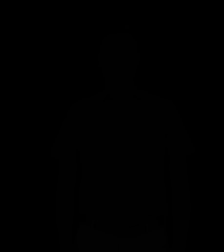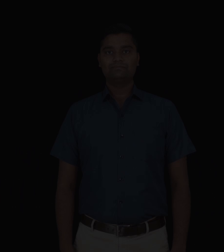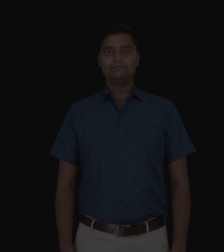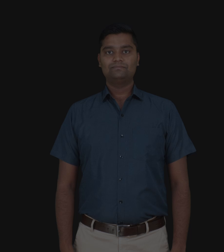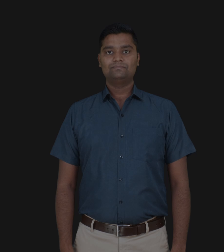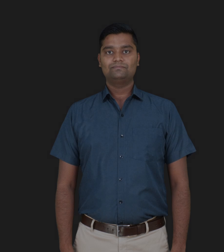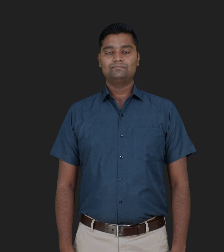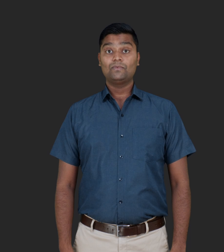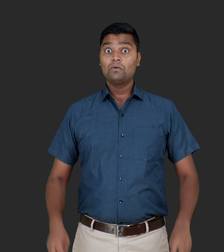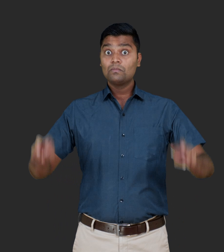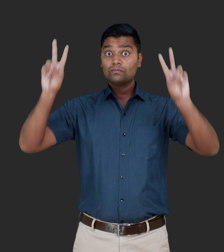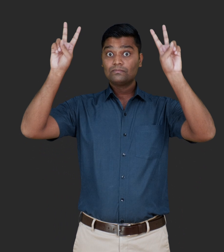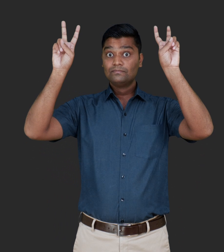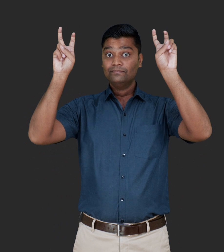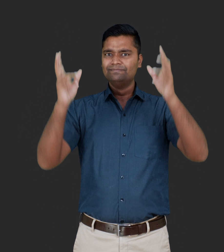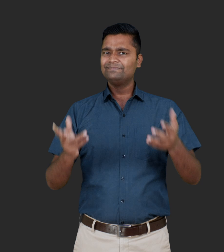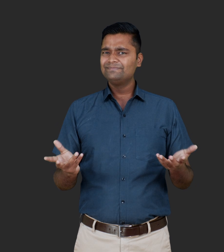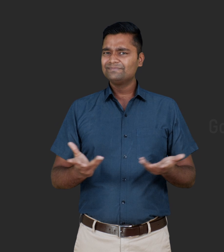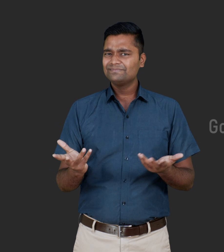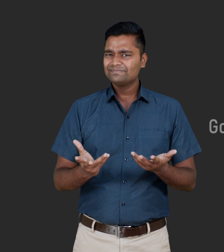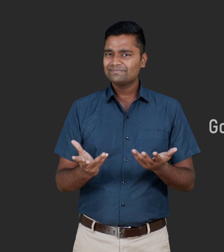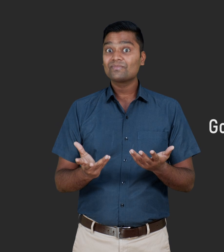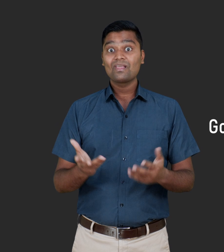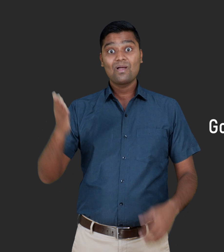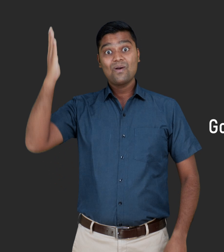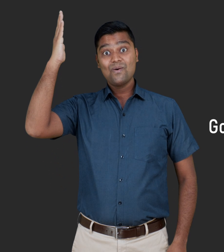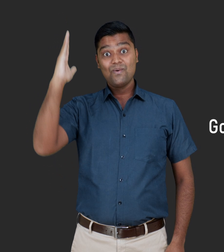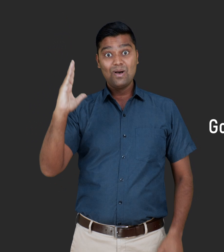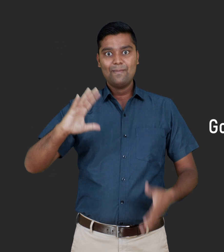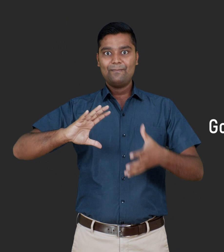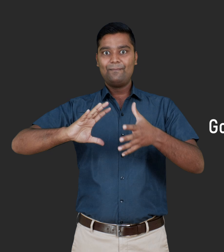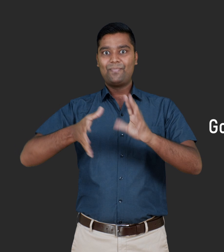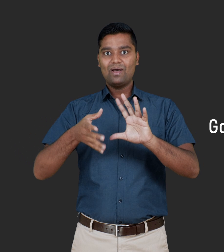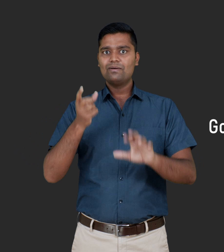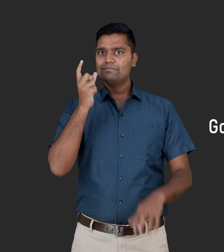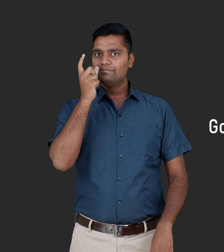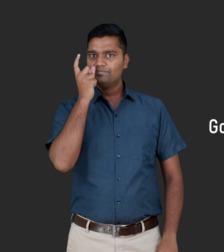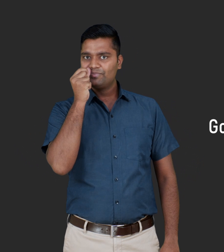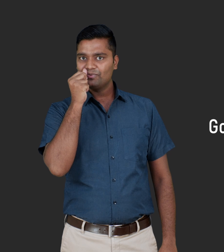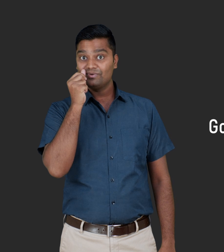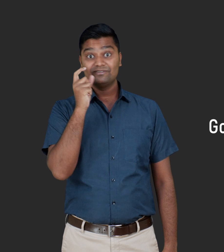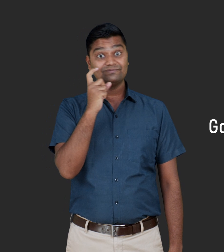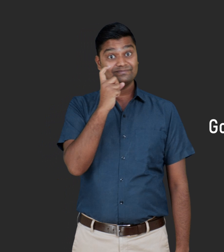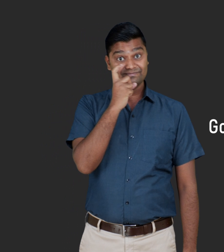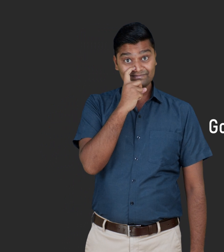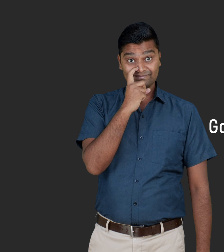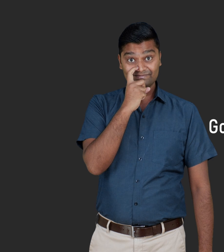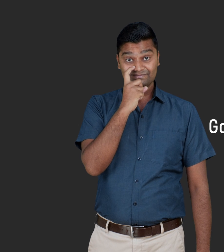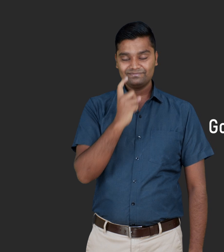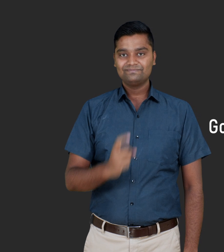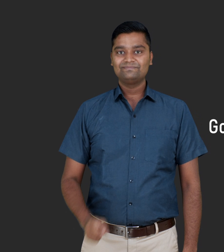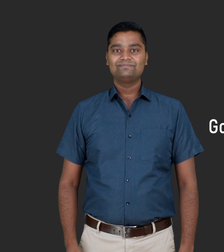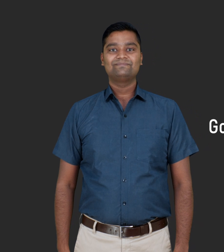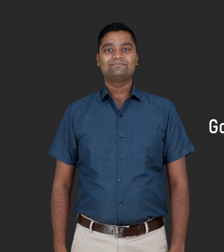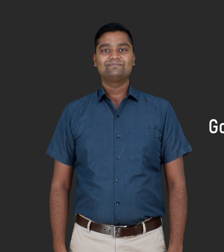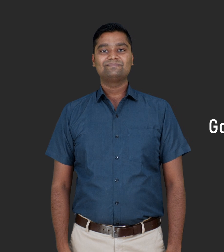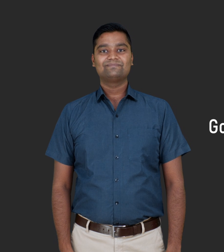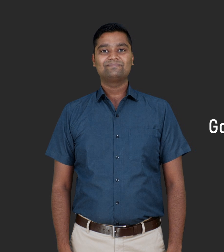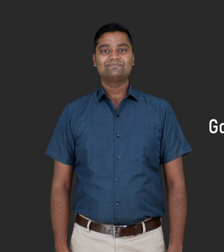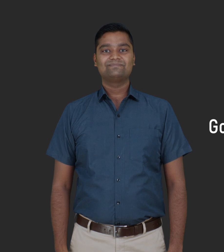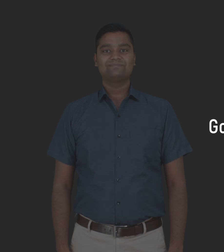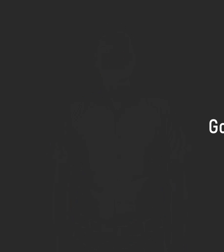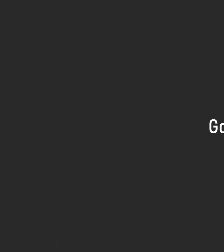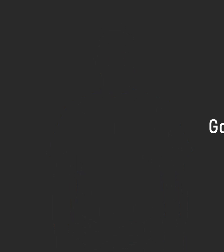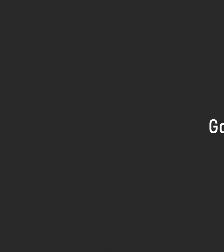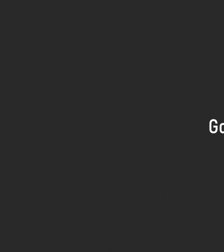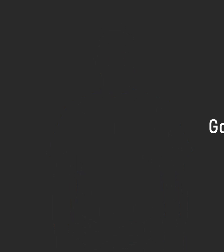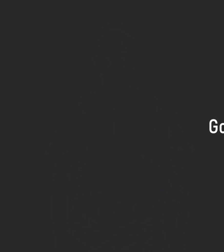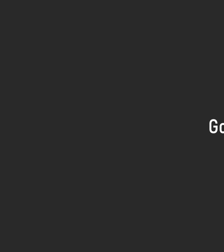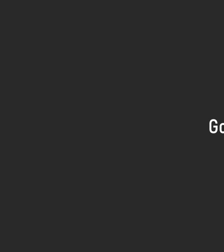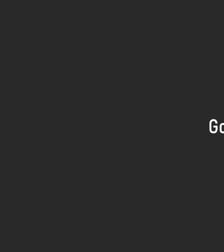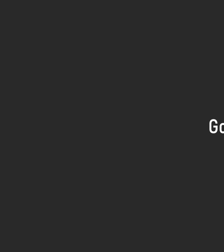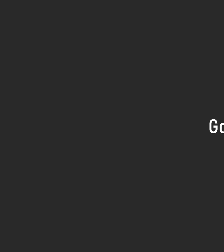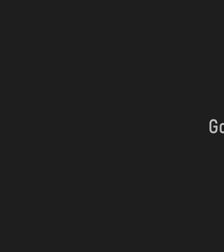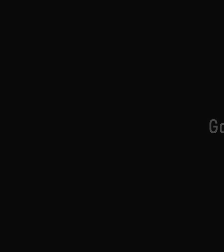God makes man and woman